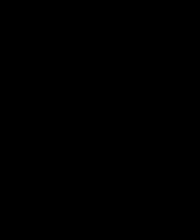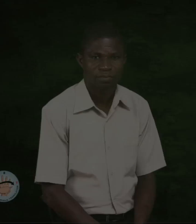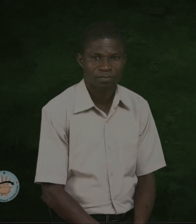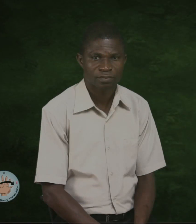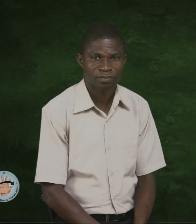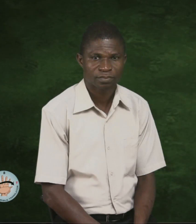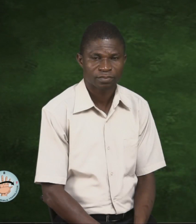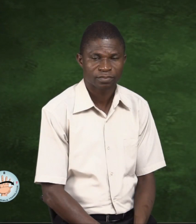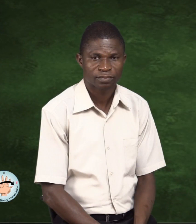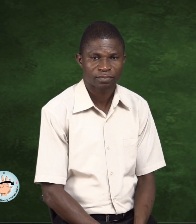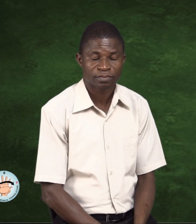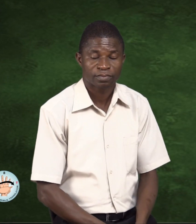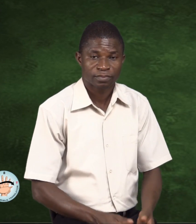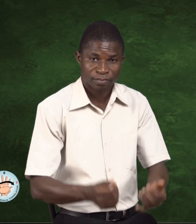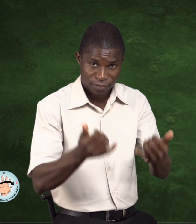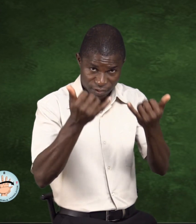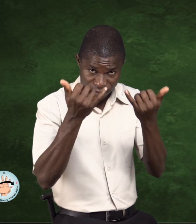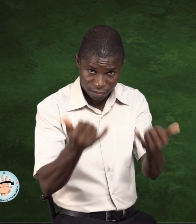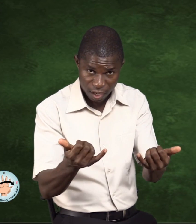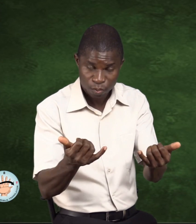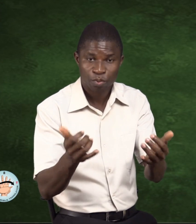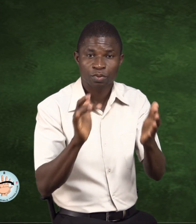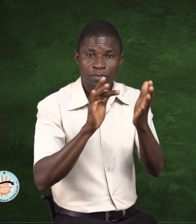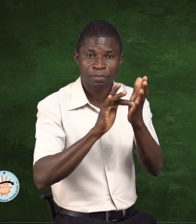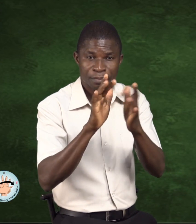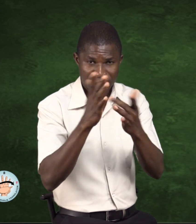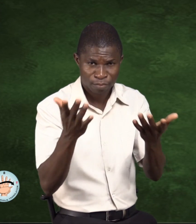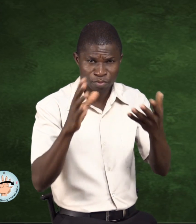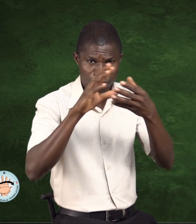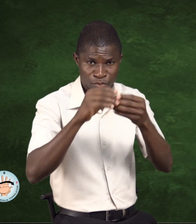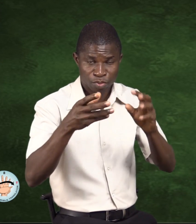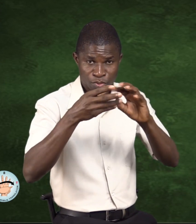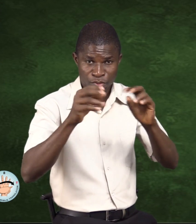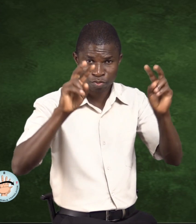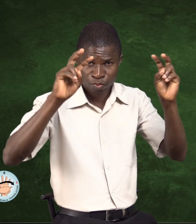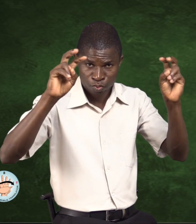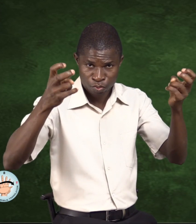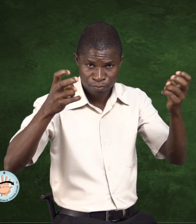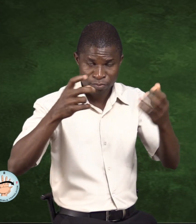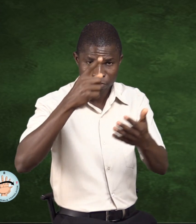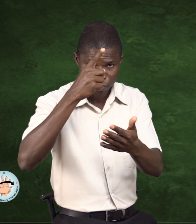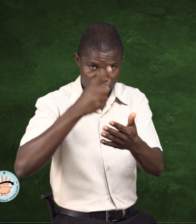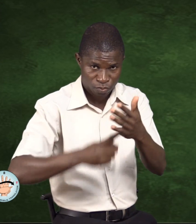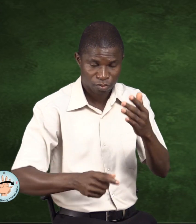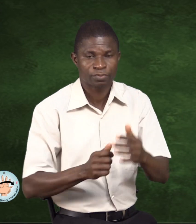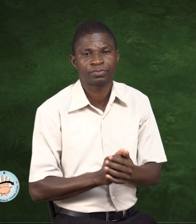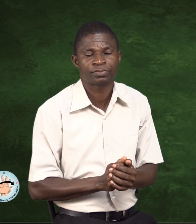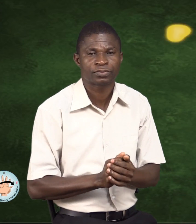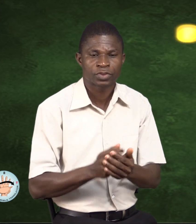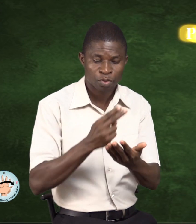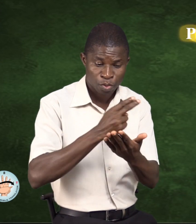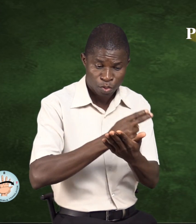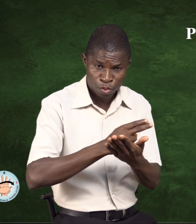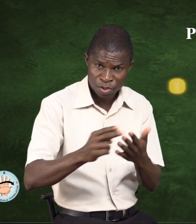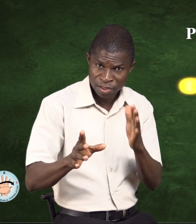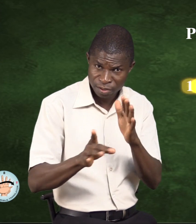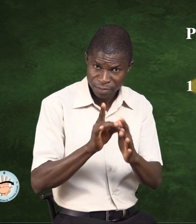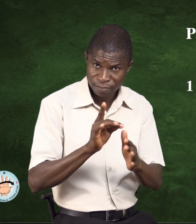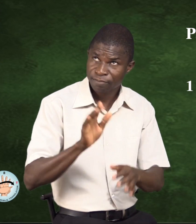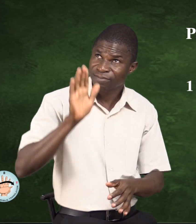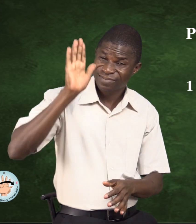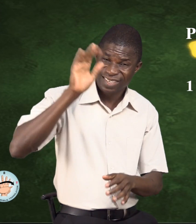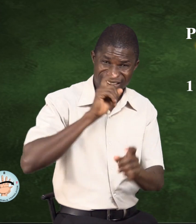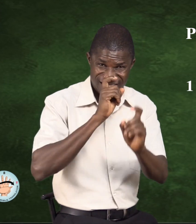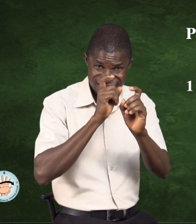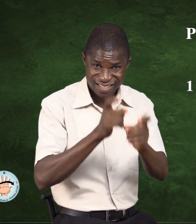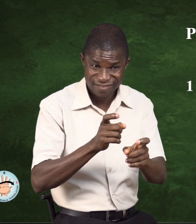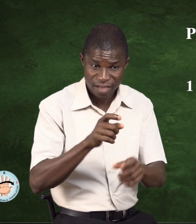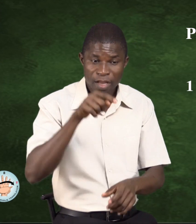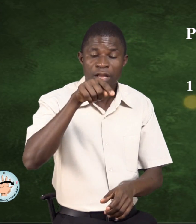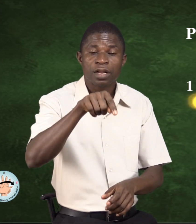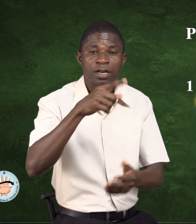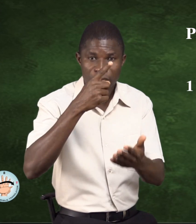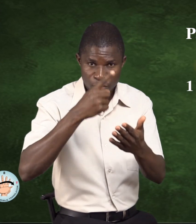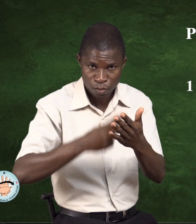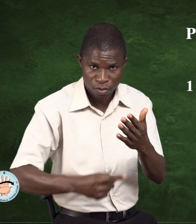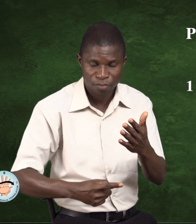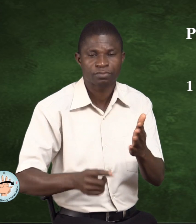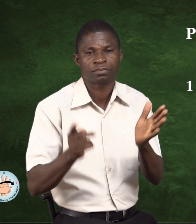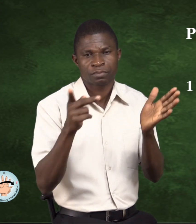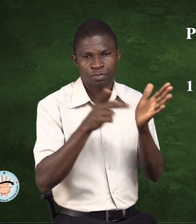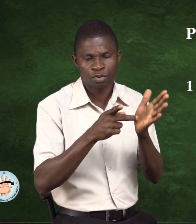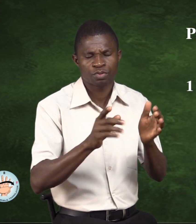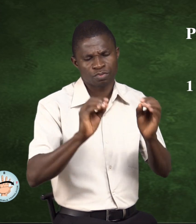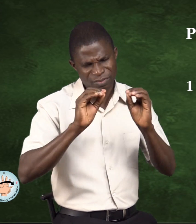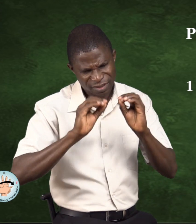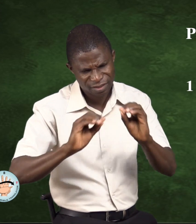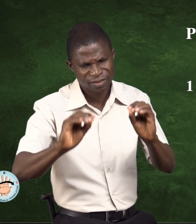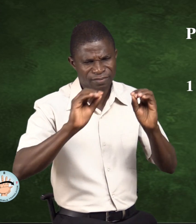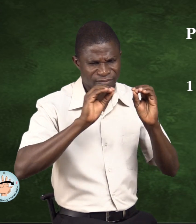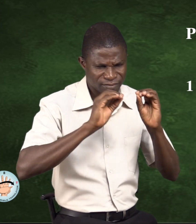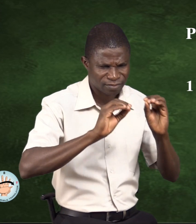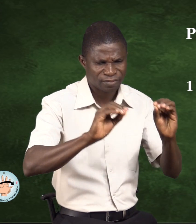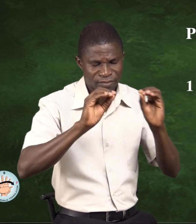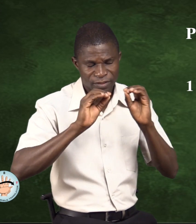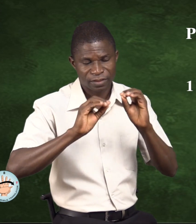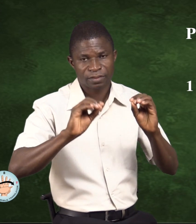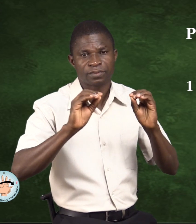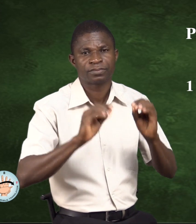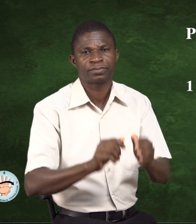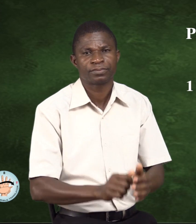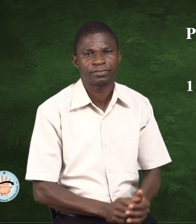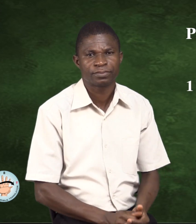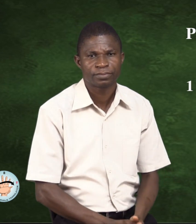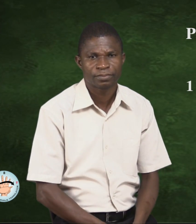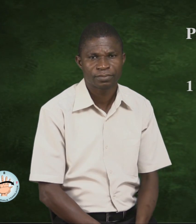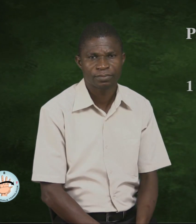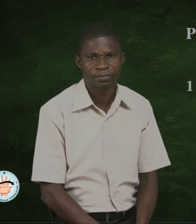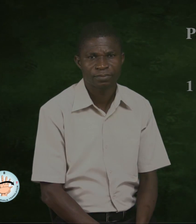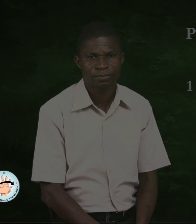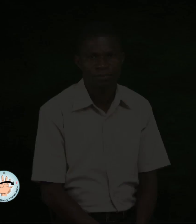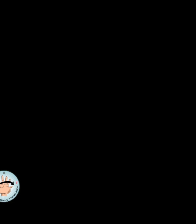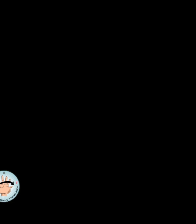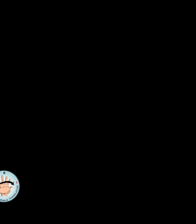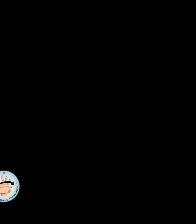Paul teaches about the gifts of the Holy Spirit